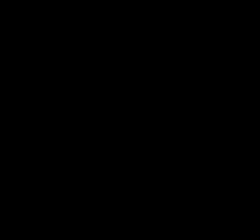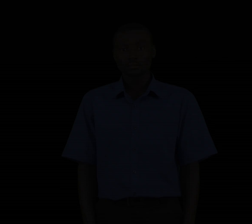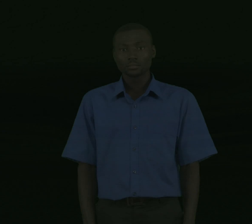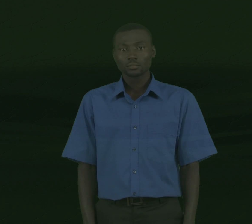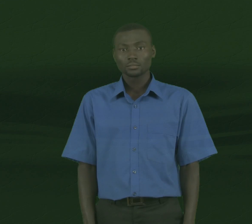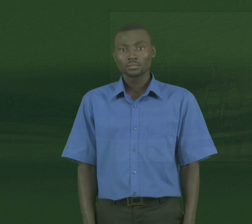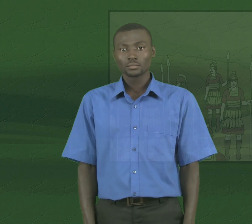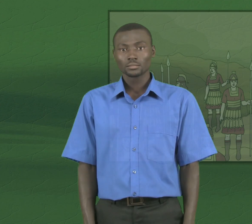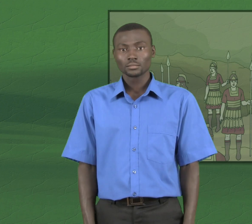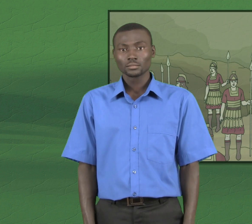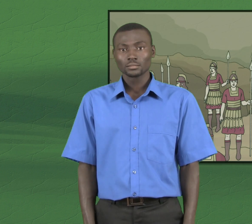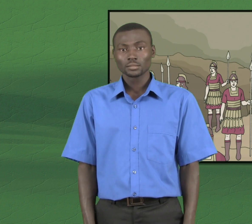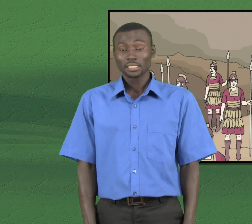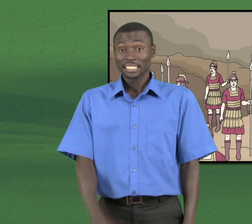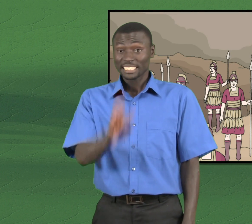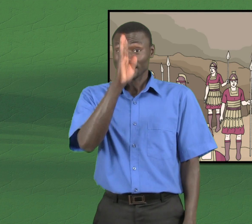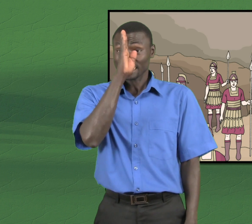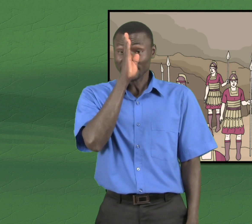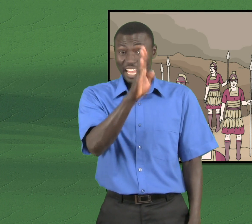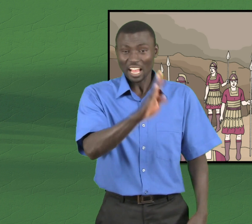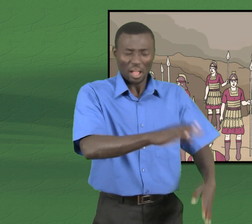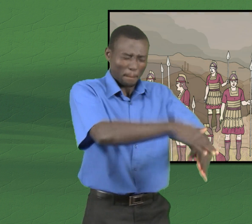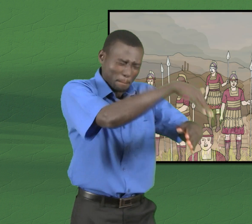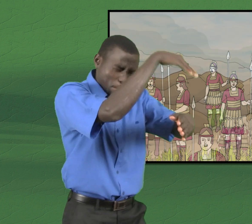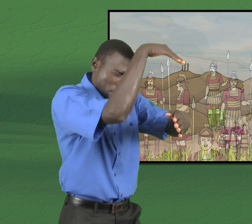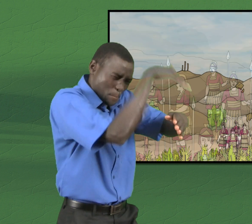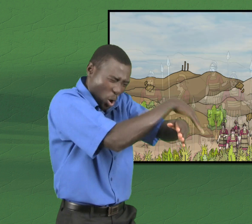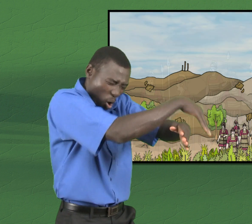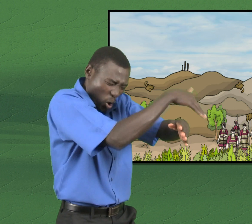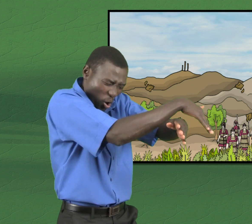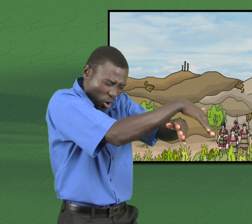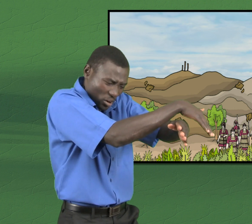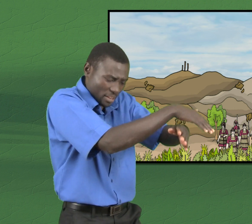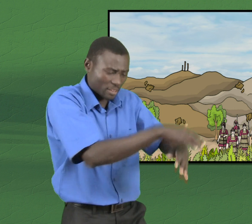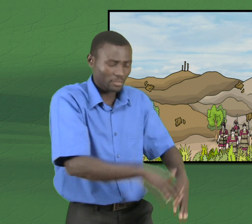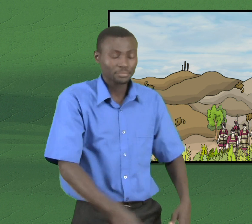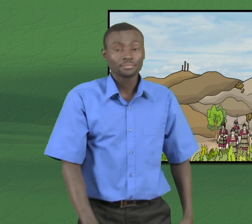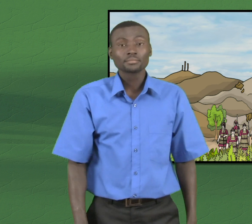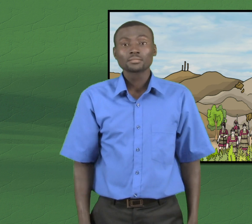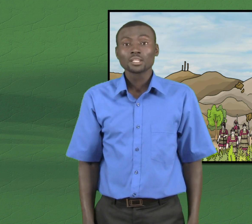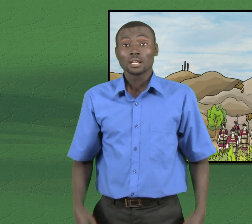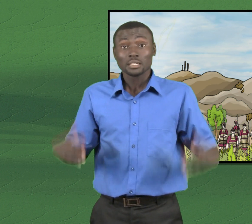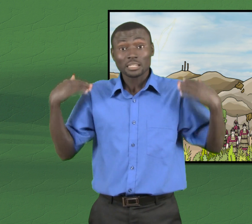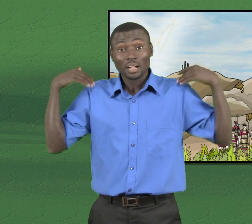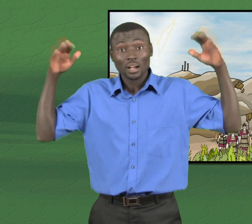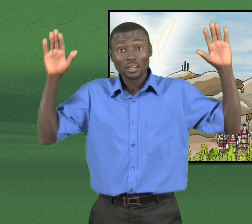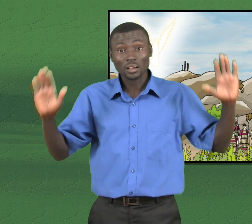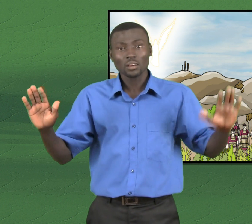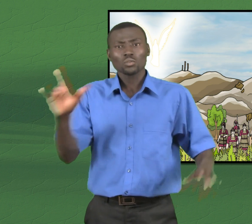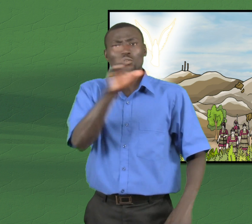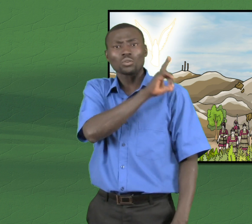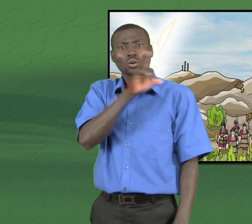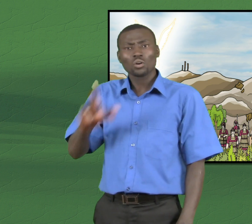After the Sabbath, at dawn on the first day of the week, Mary Magdalene and the other Mary went to see the tomb.